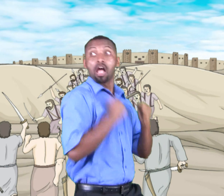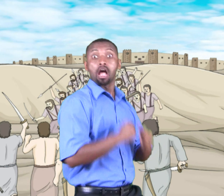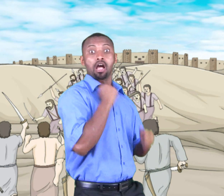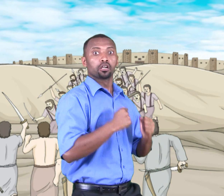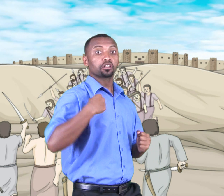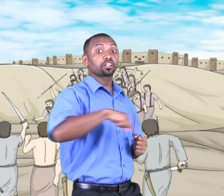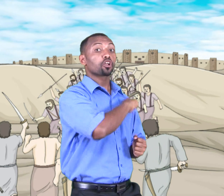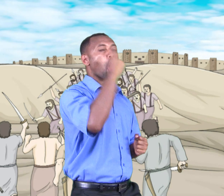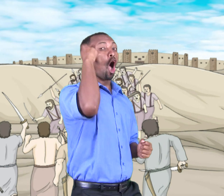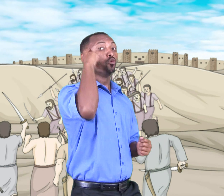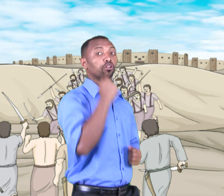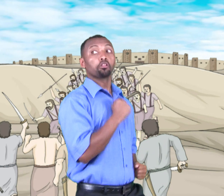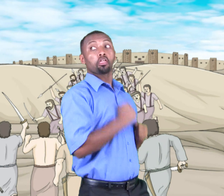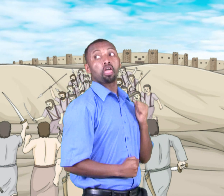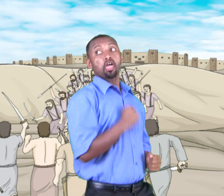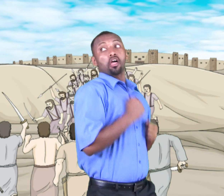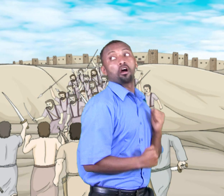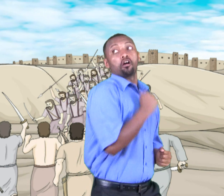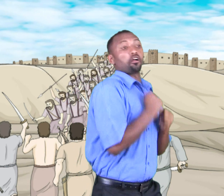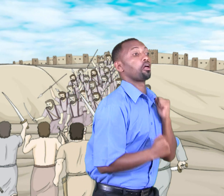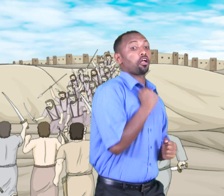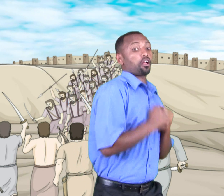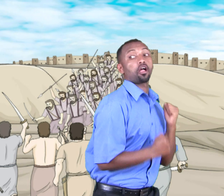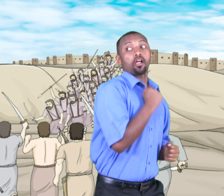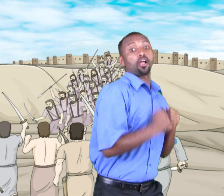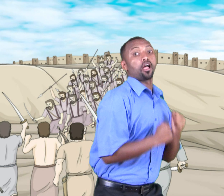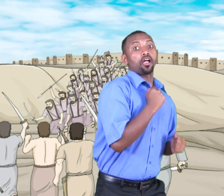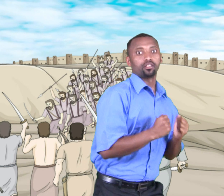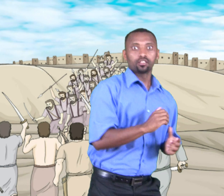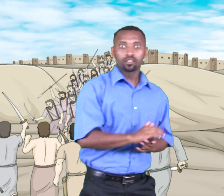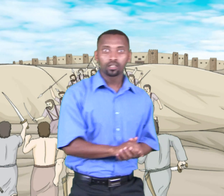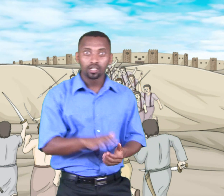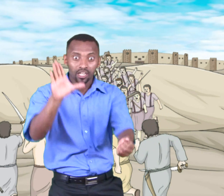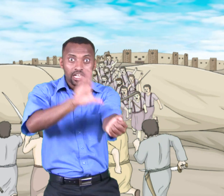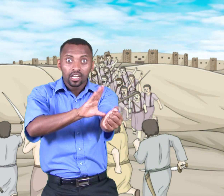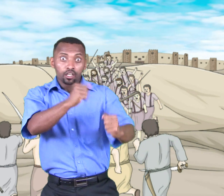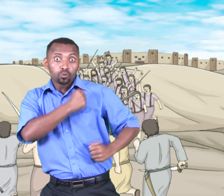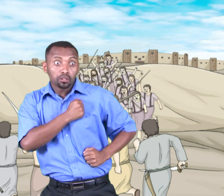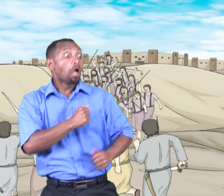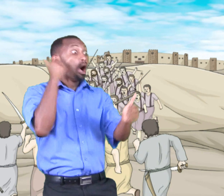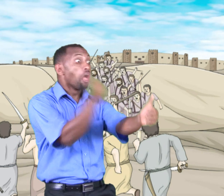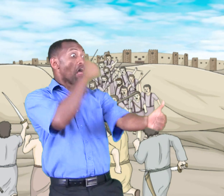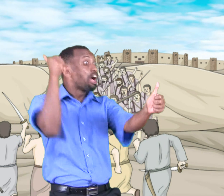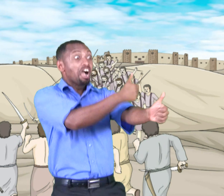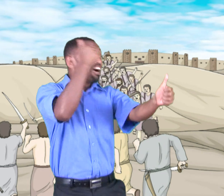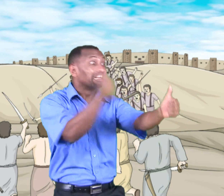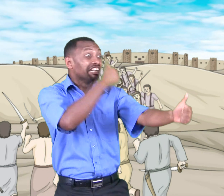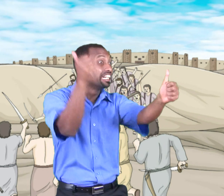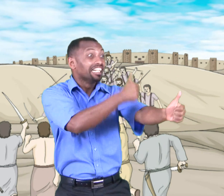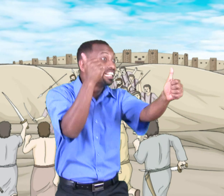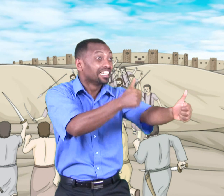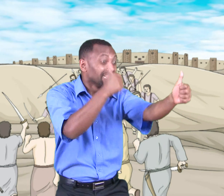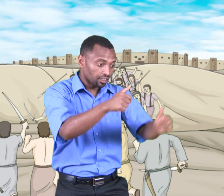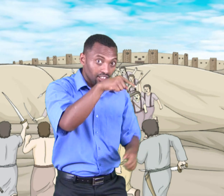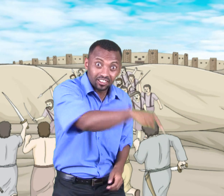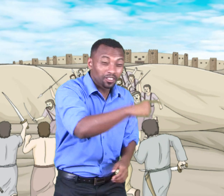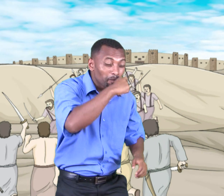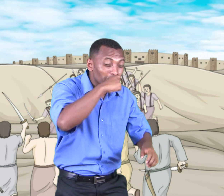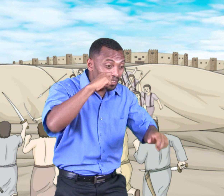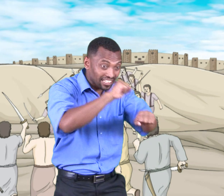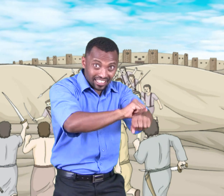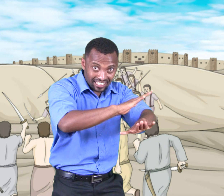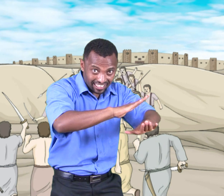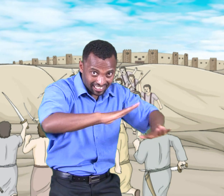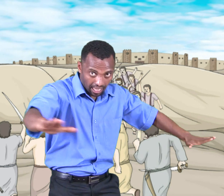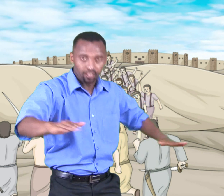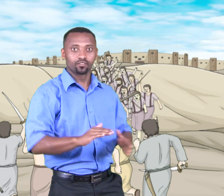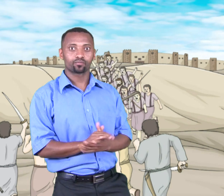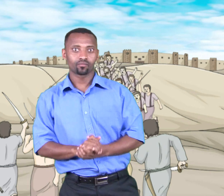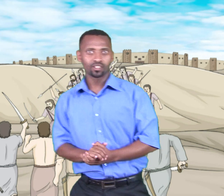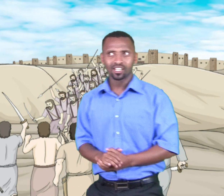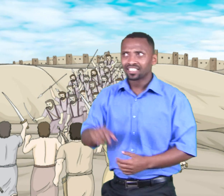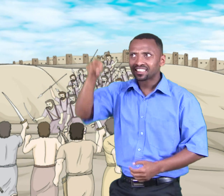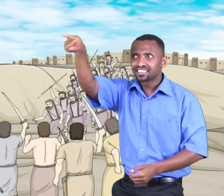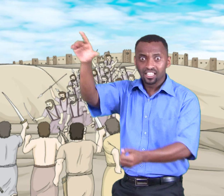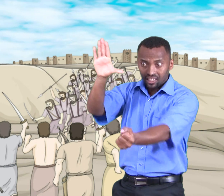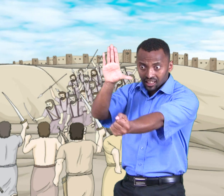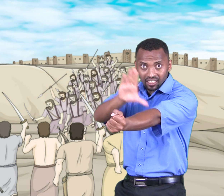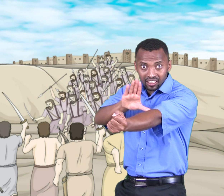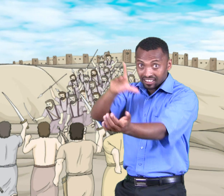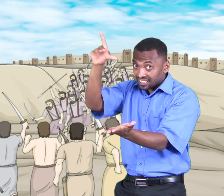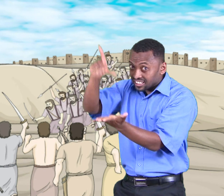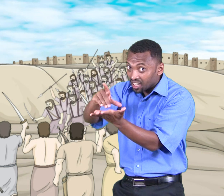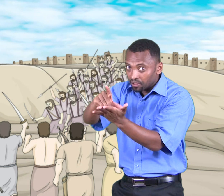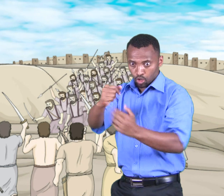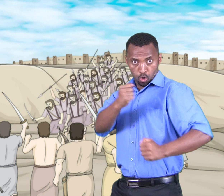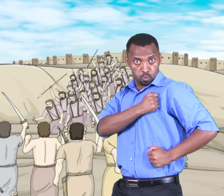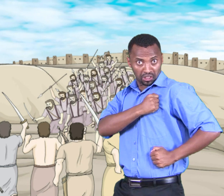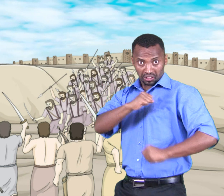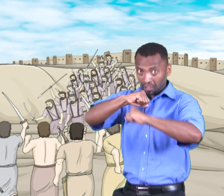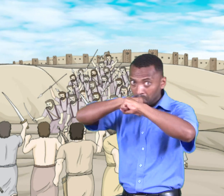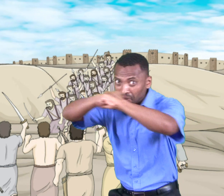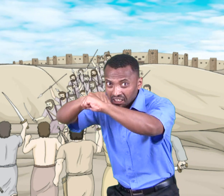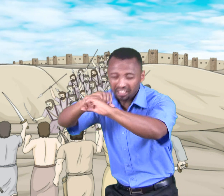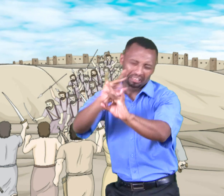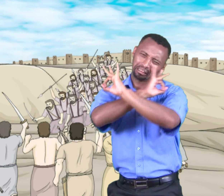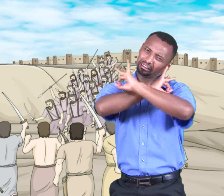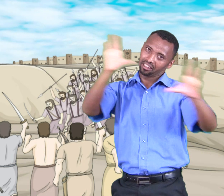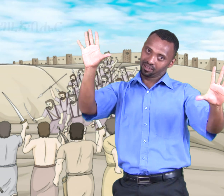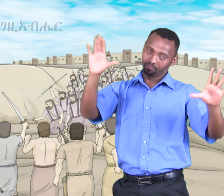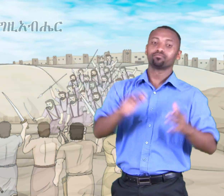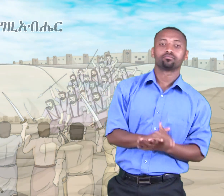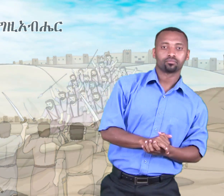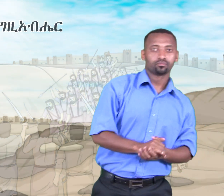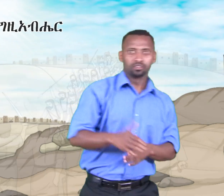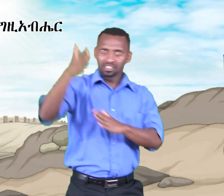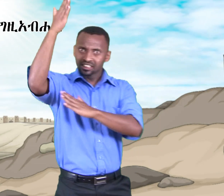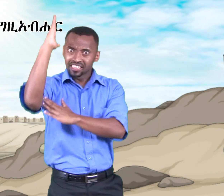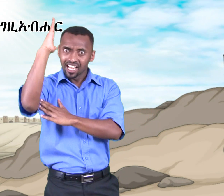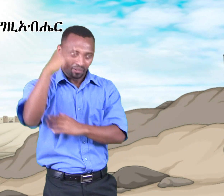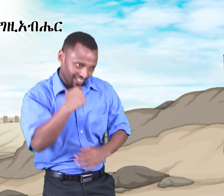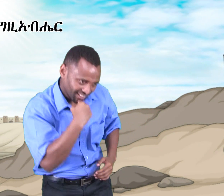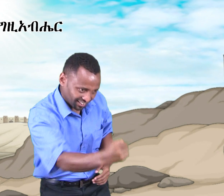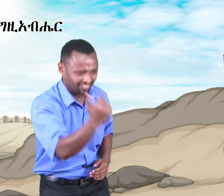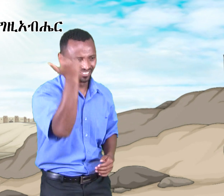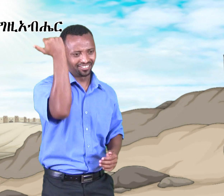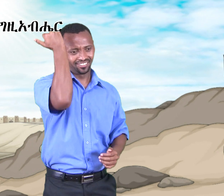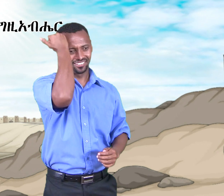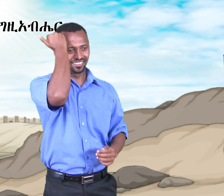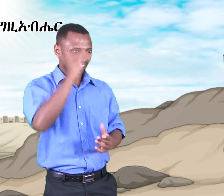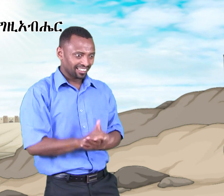Not a man was left in Ai or Bethel who did not go out after Israel, leaving the city wide open while they pursued Israel.